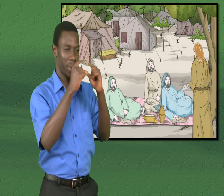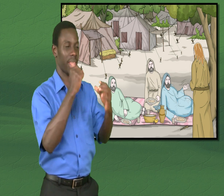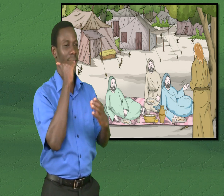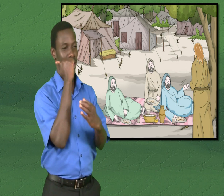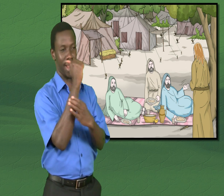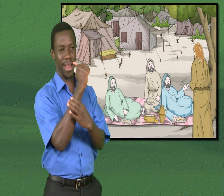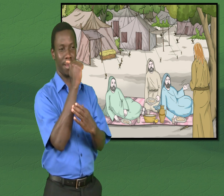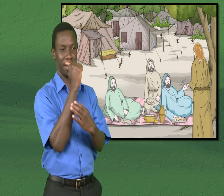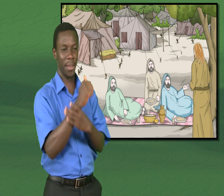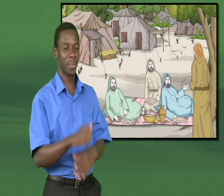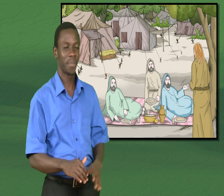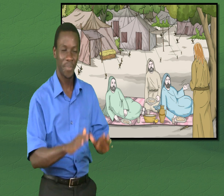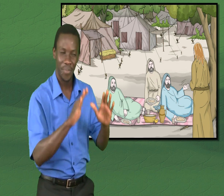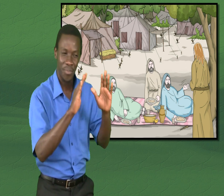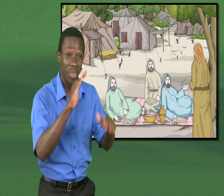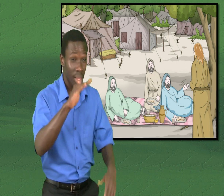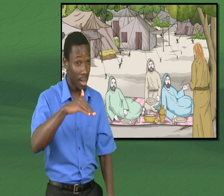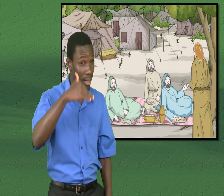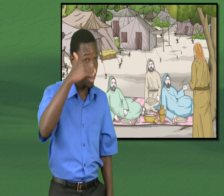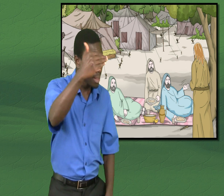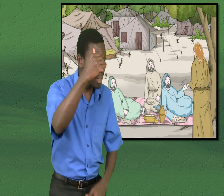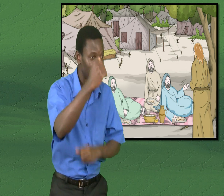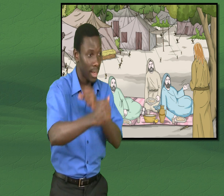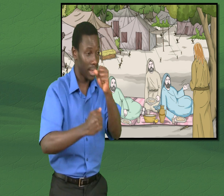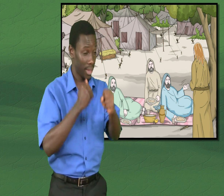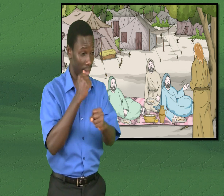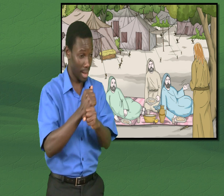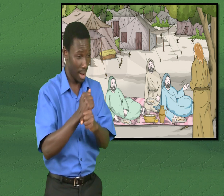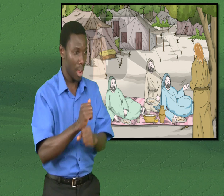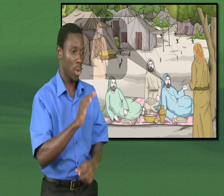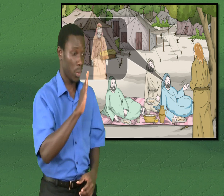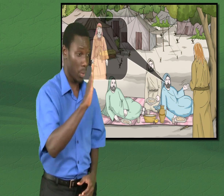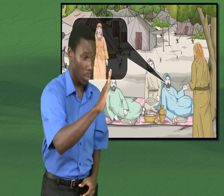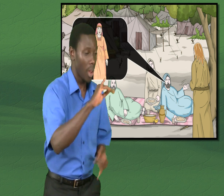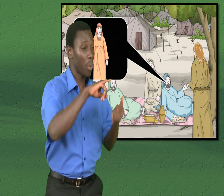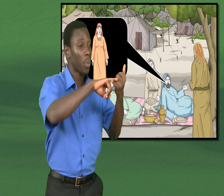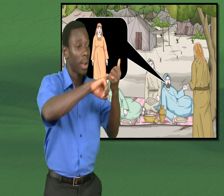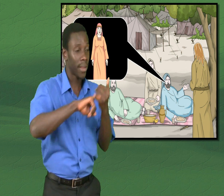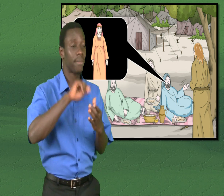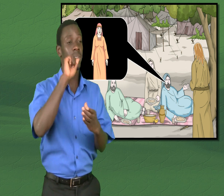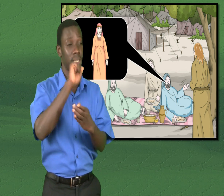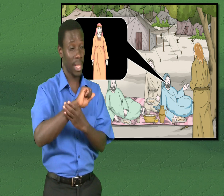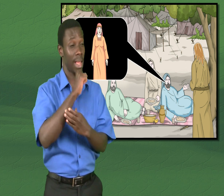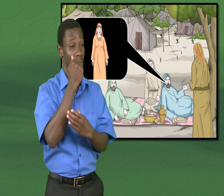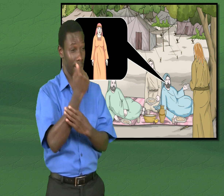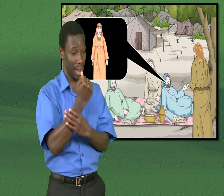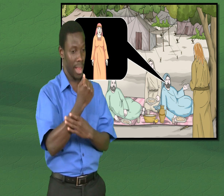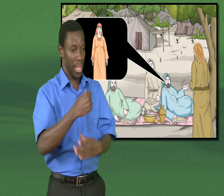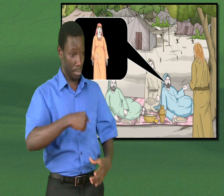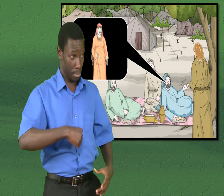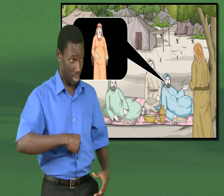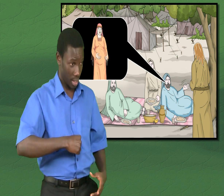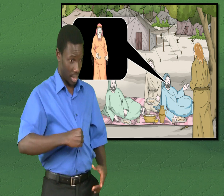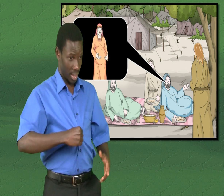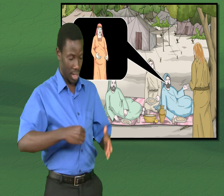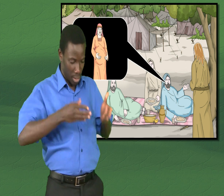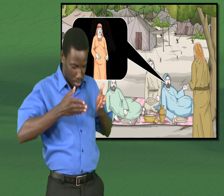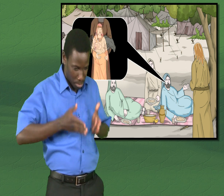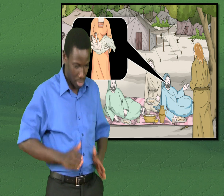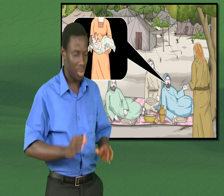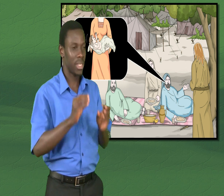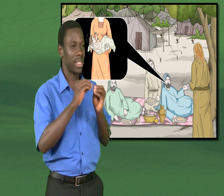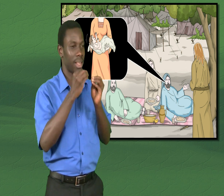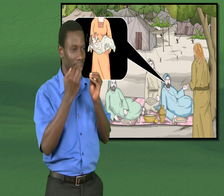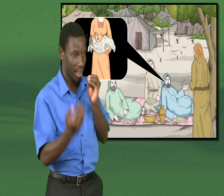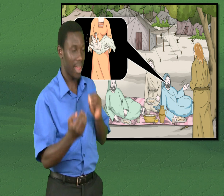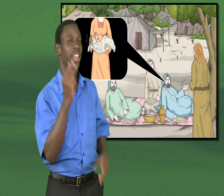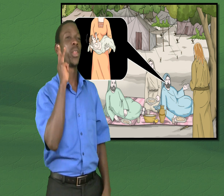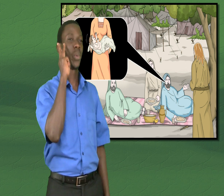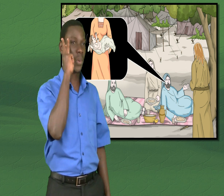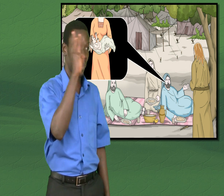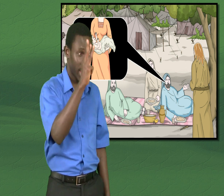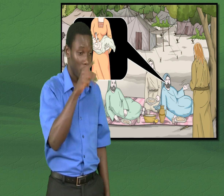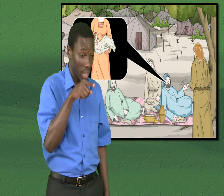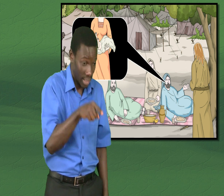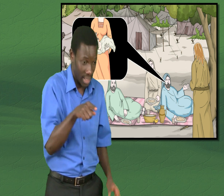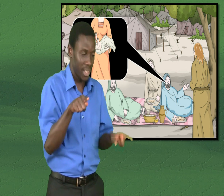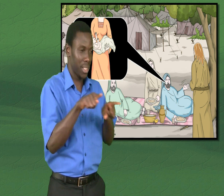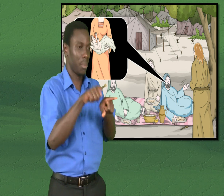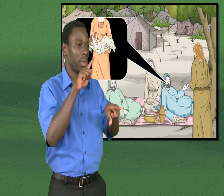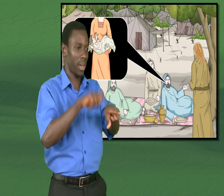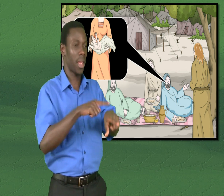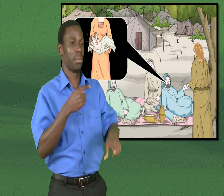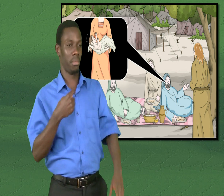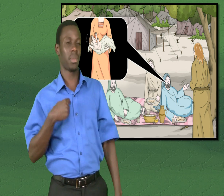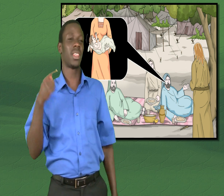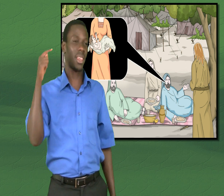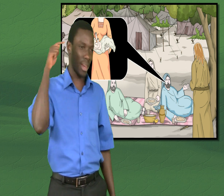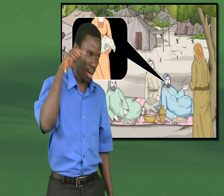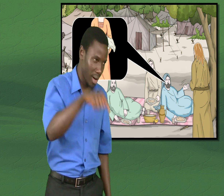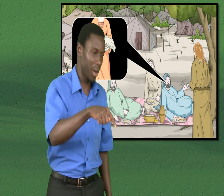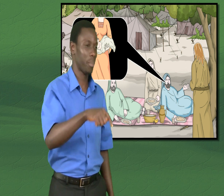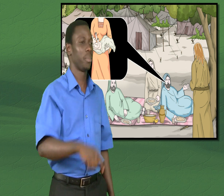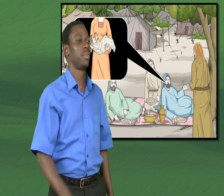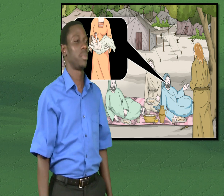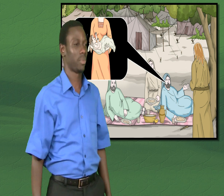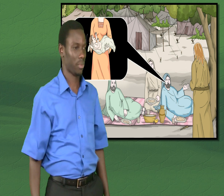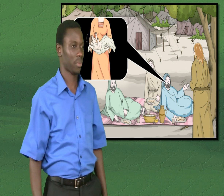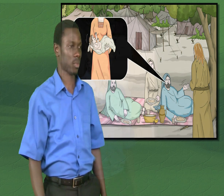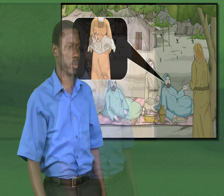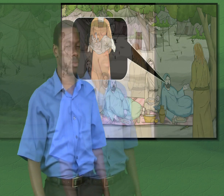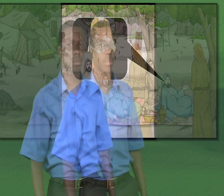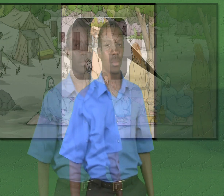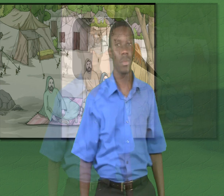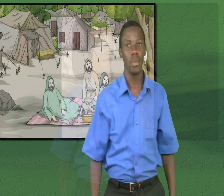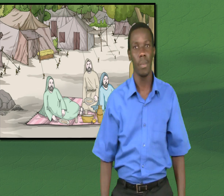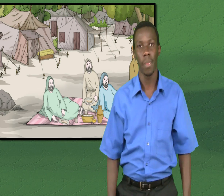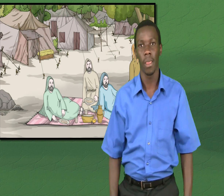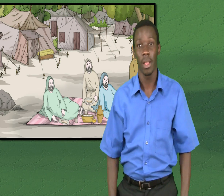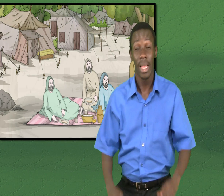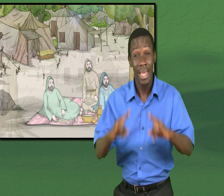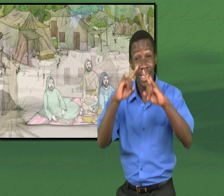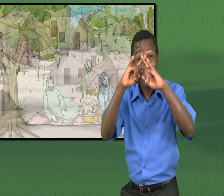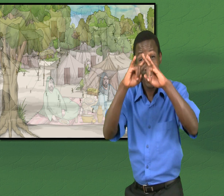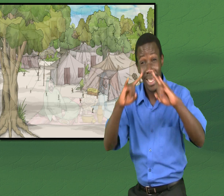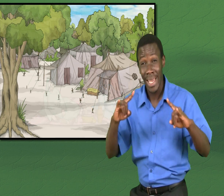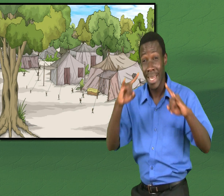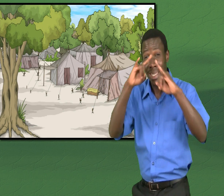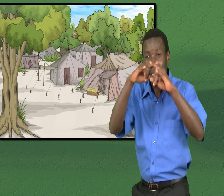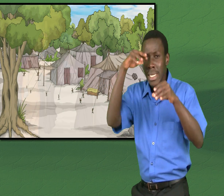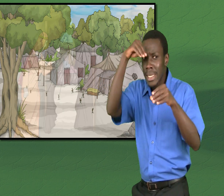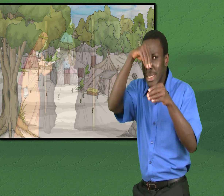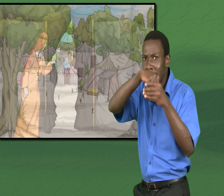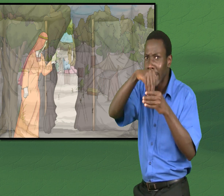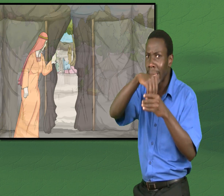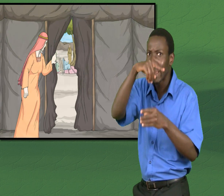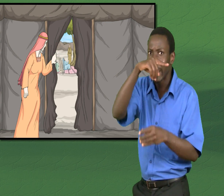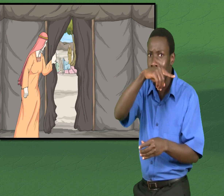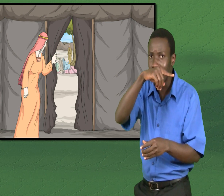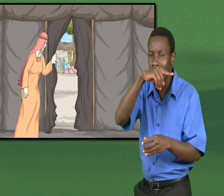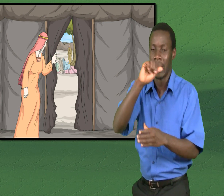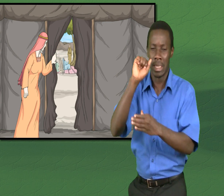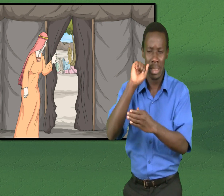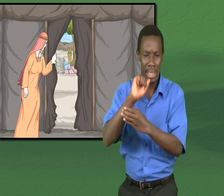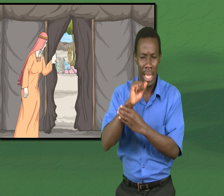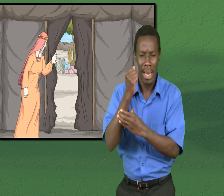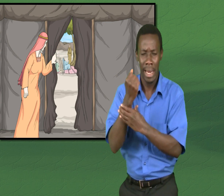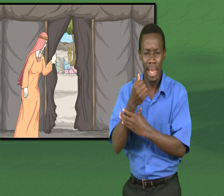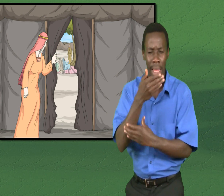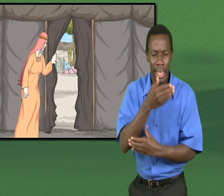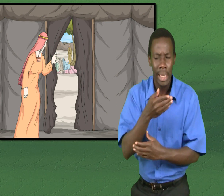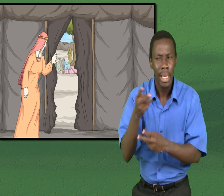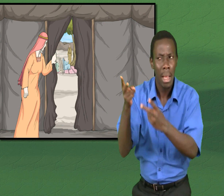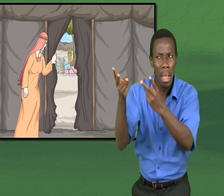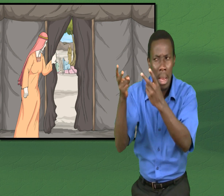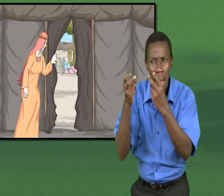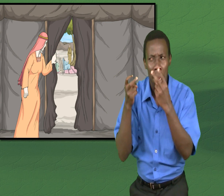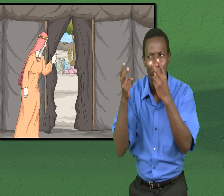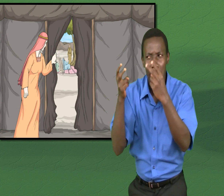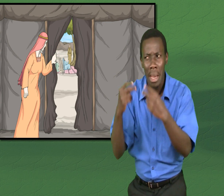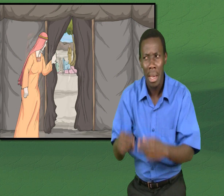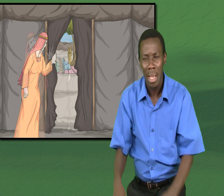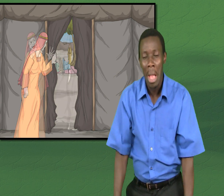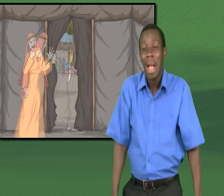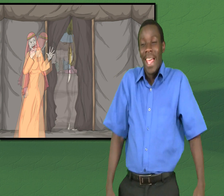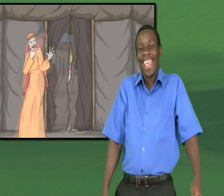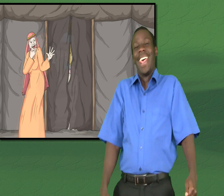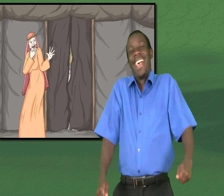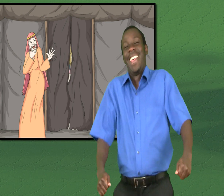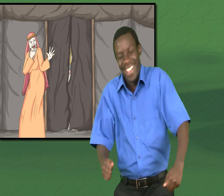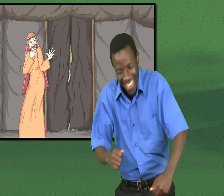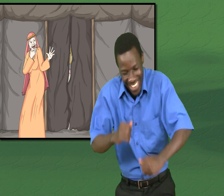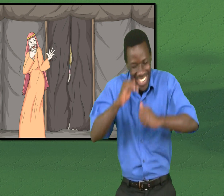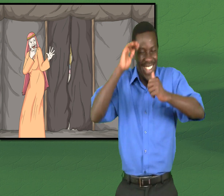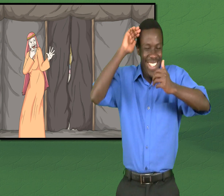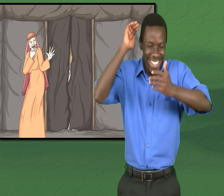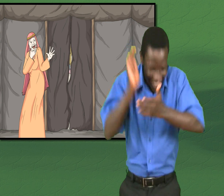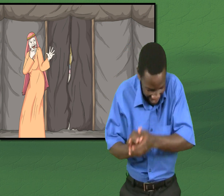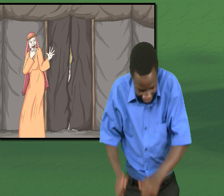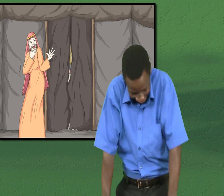And Abraham and Sarah were already old and well along in years; Sarah had passed the age of childbearing.